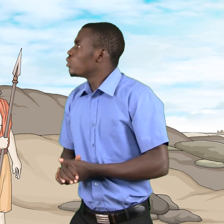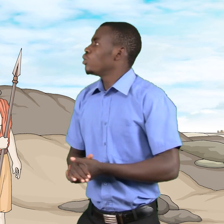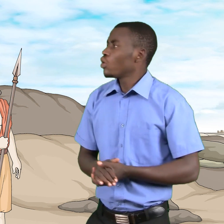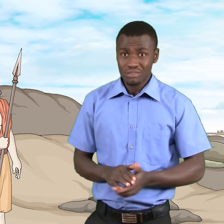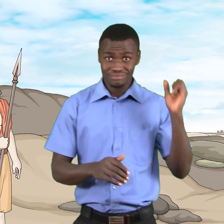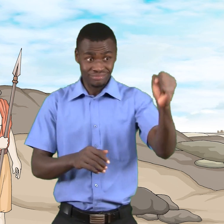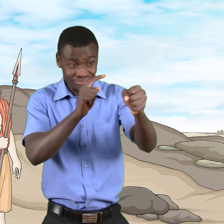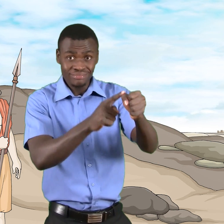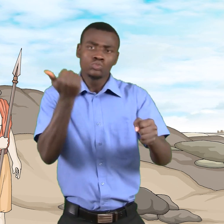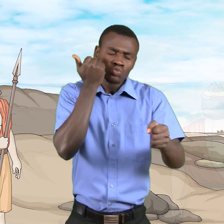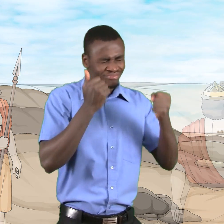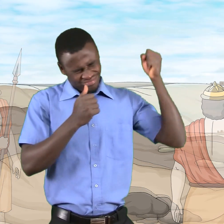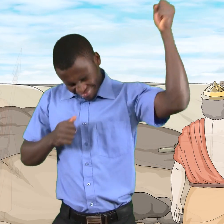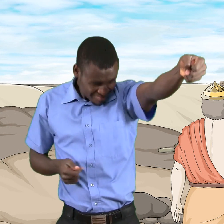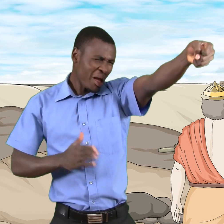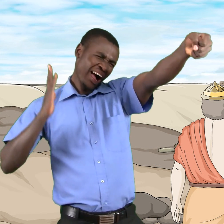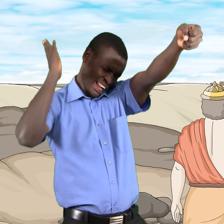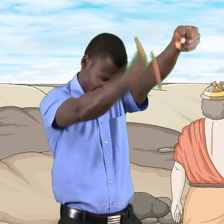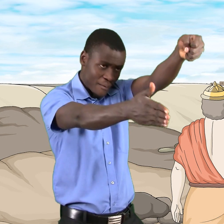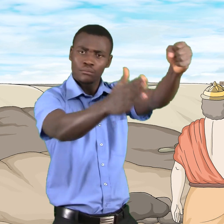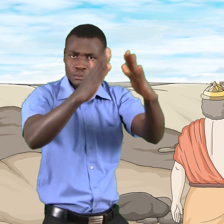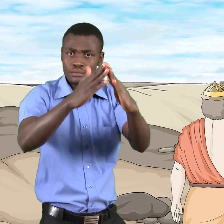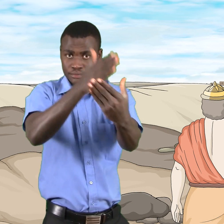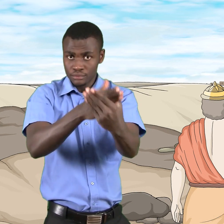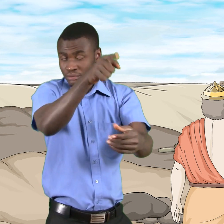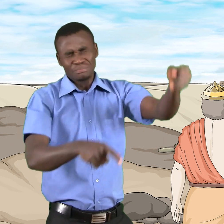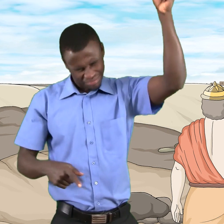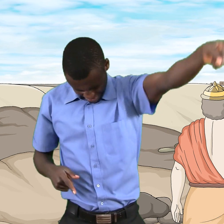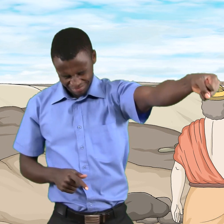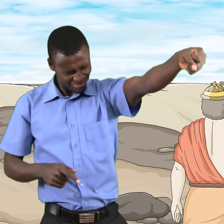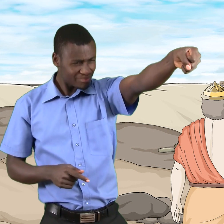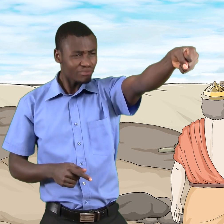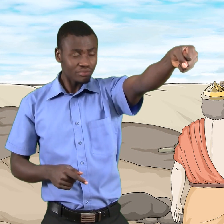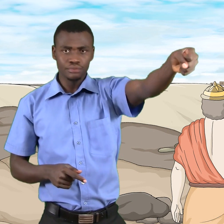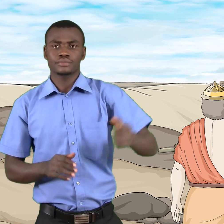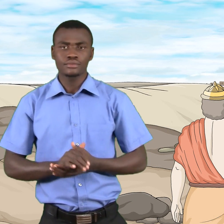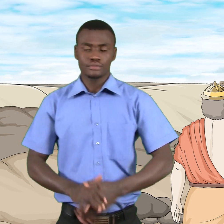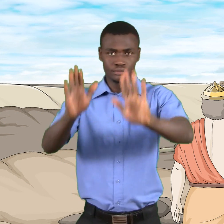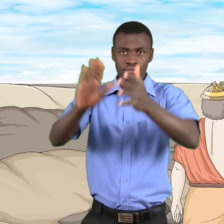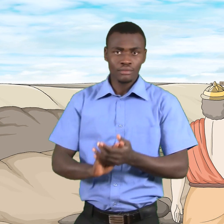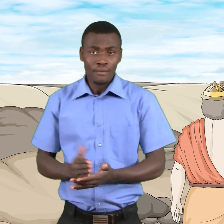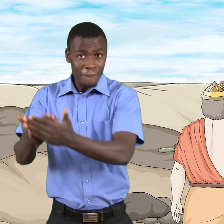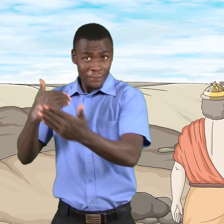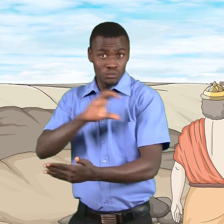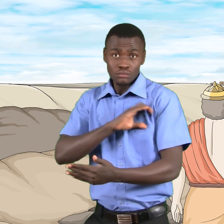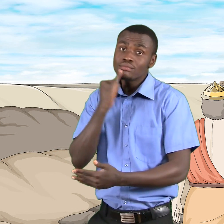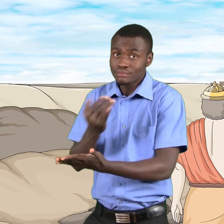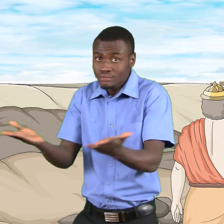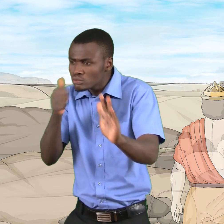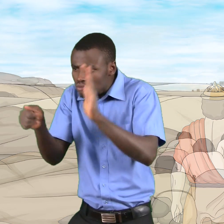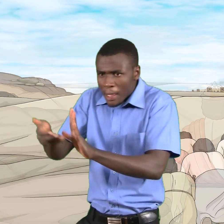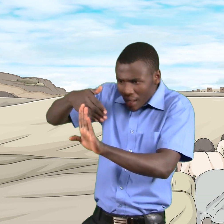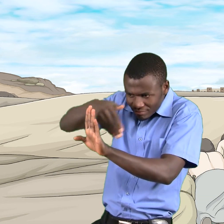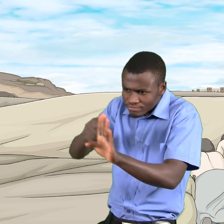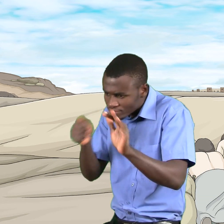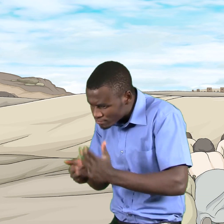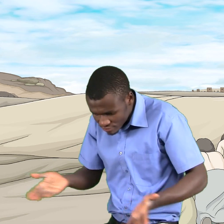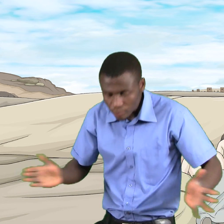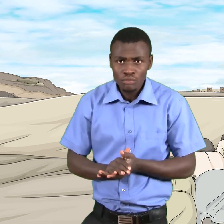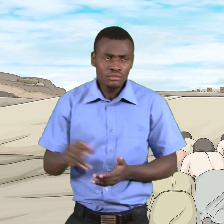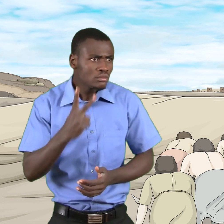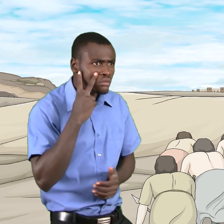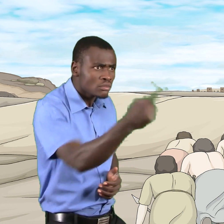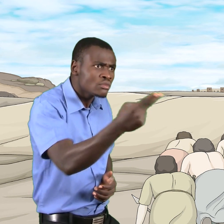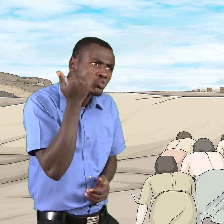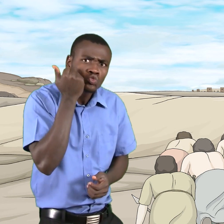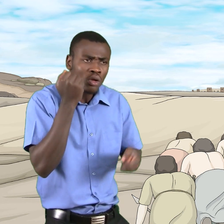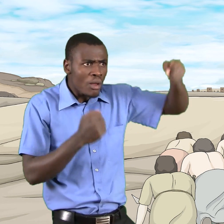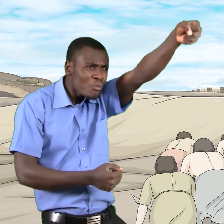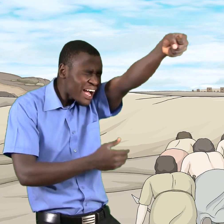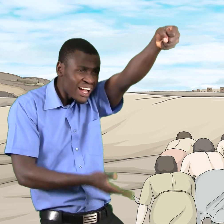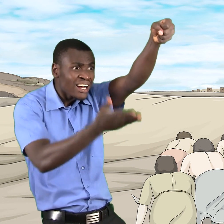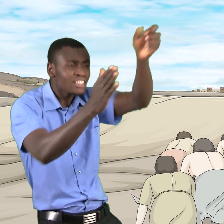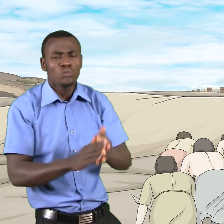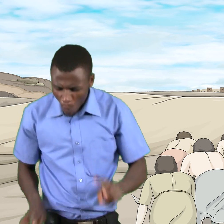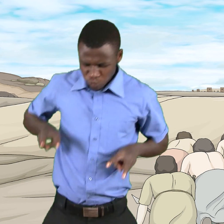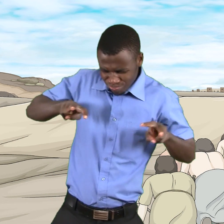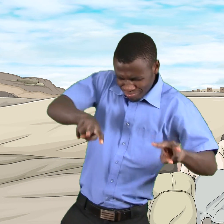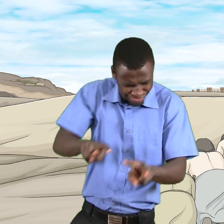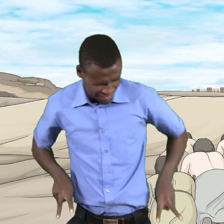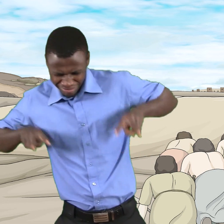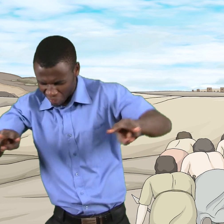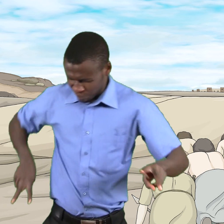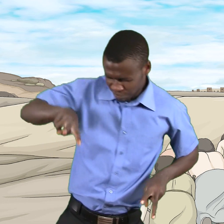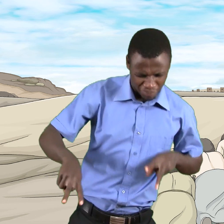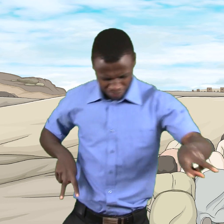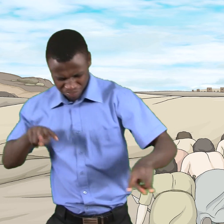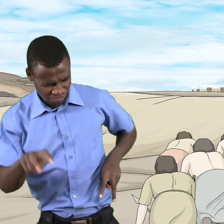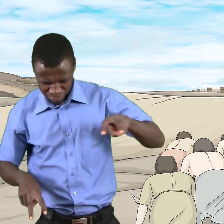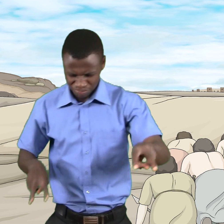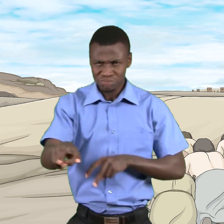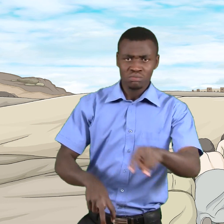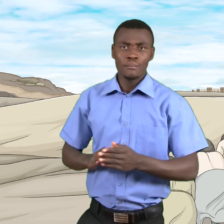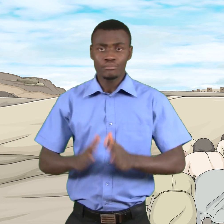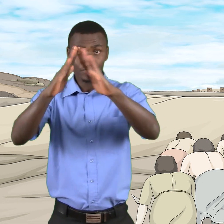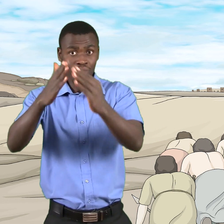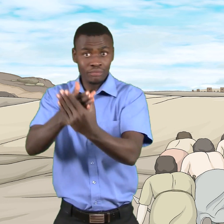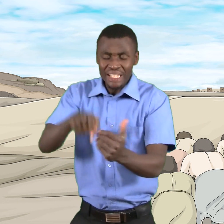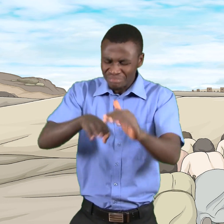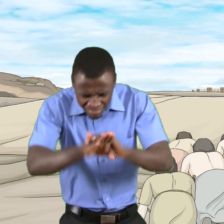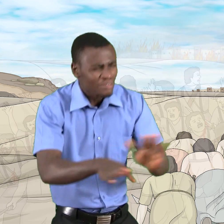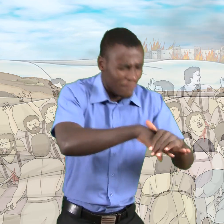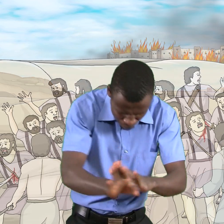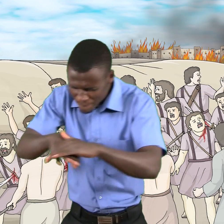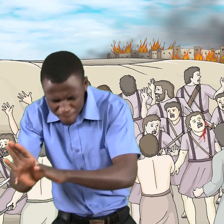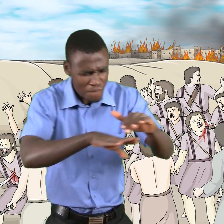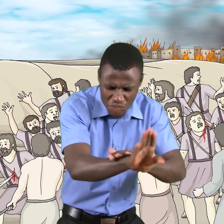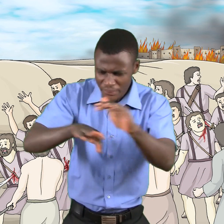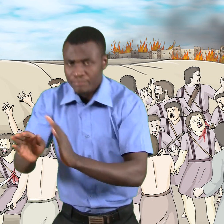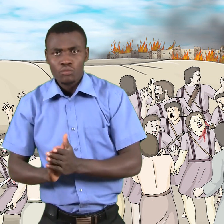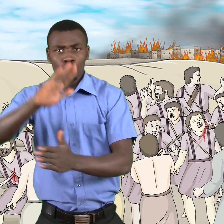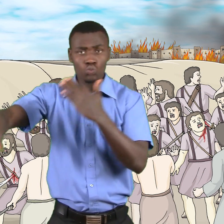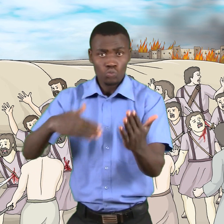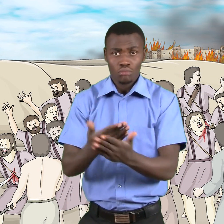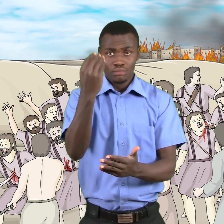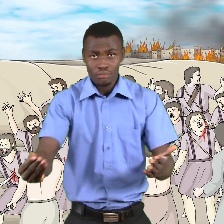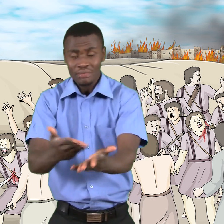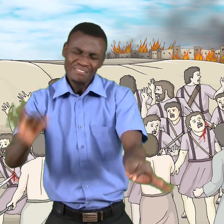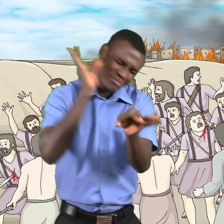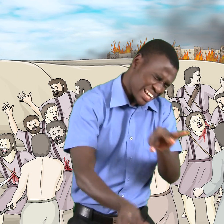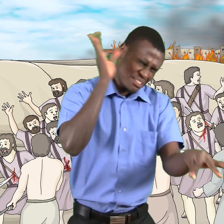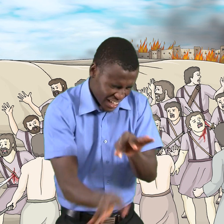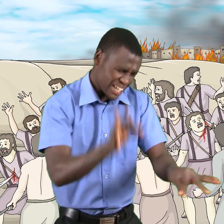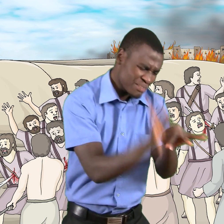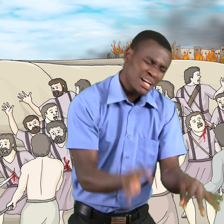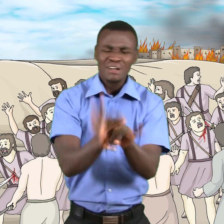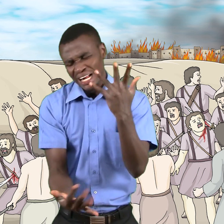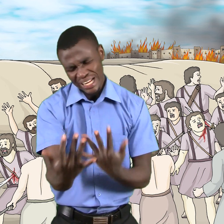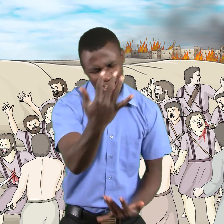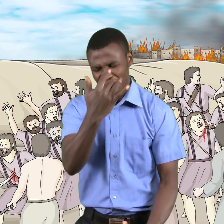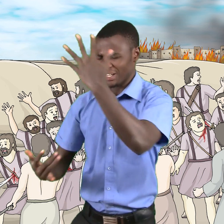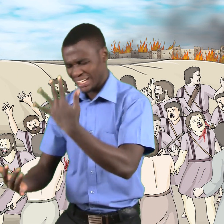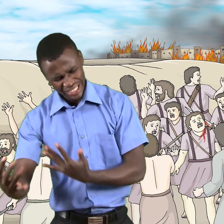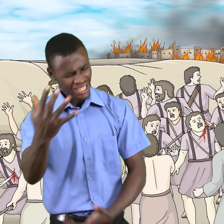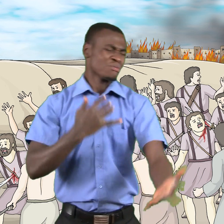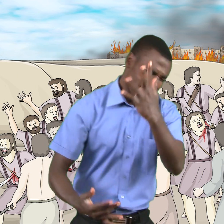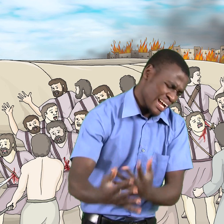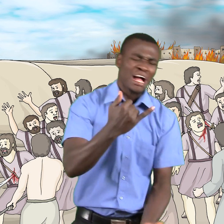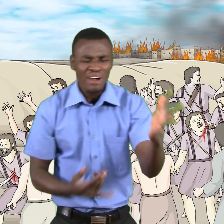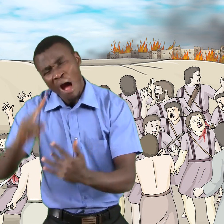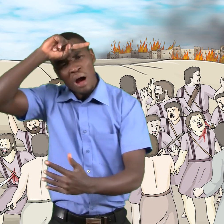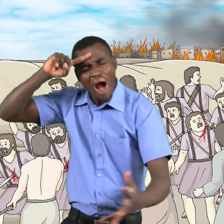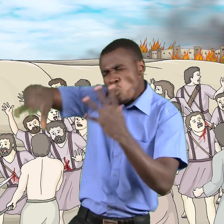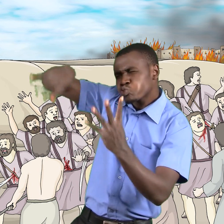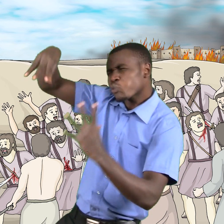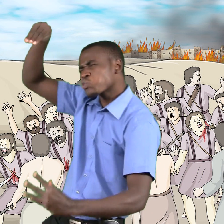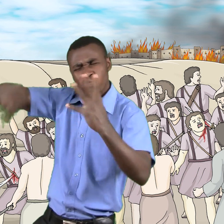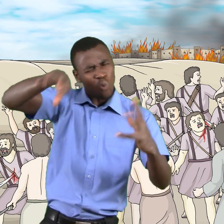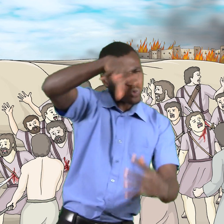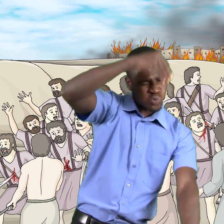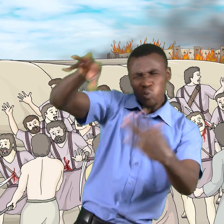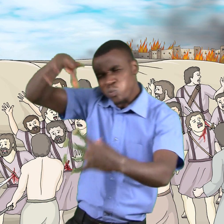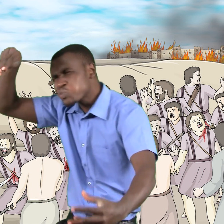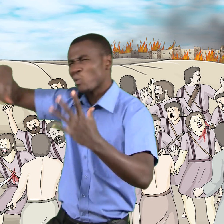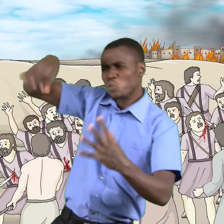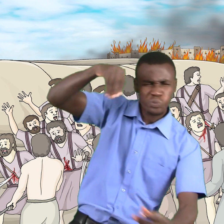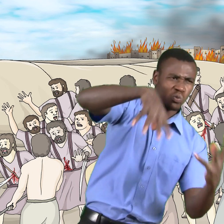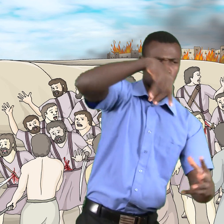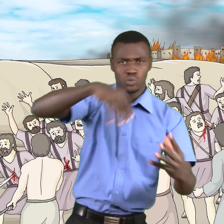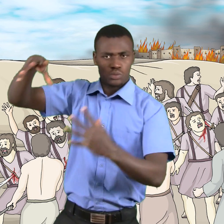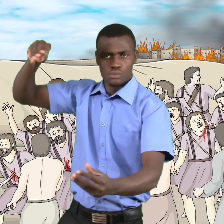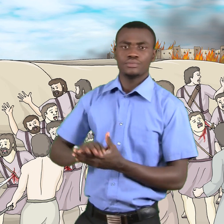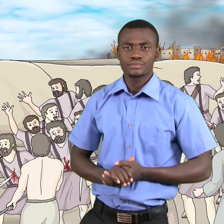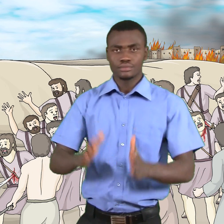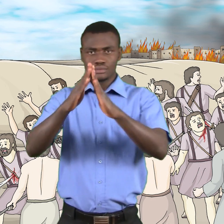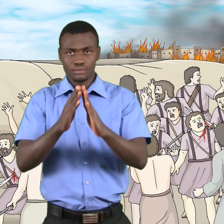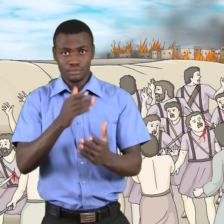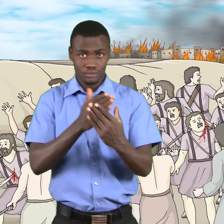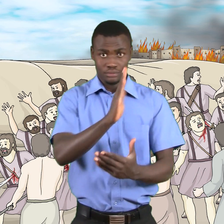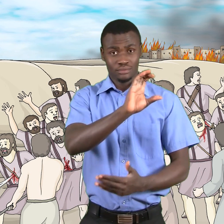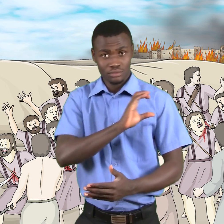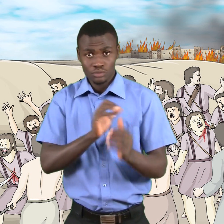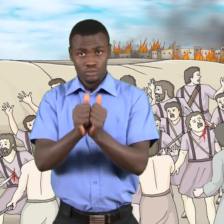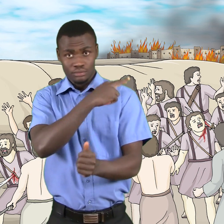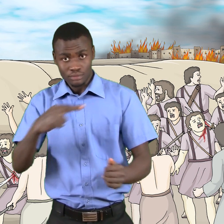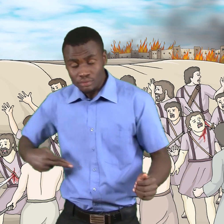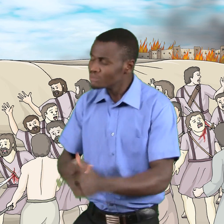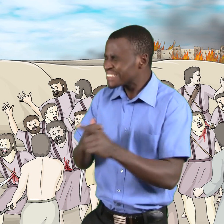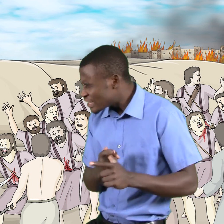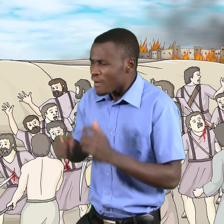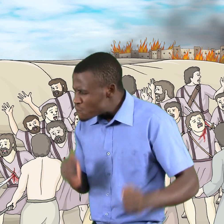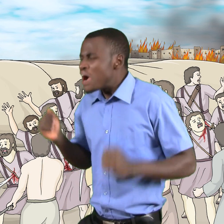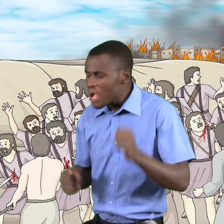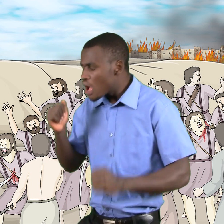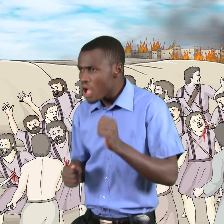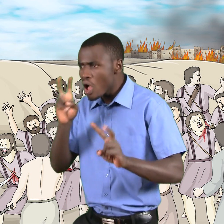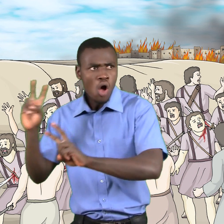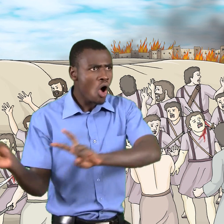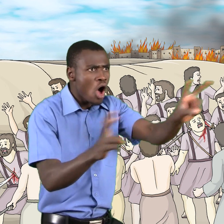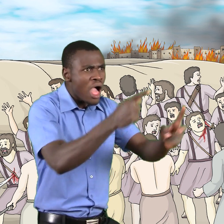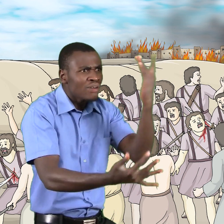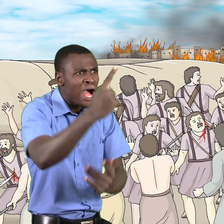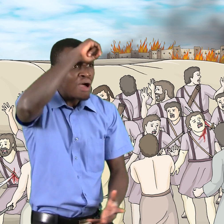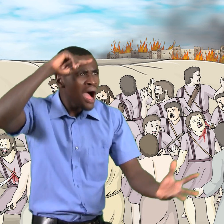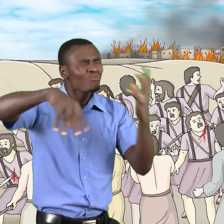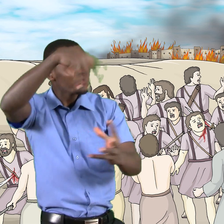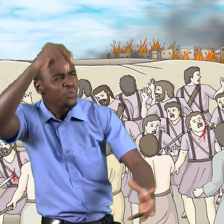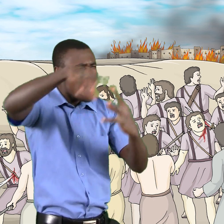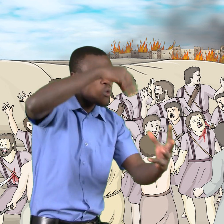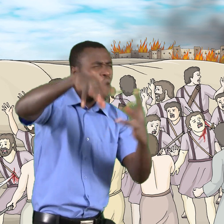So Joshua held out his battle lance toward Ai, and as soon as he did so, the men in ambush rose quickly from their position. They rushed forward, entered the city, captured it, and immediately set it on fire. When the men of Ai turned and looked back, the smoke of the city was rising into the sky.